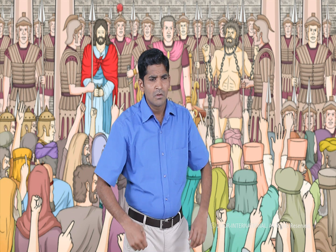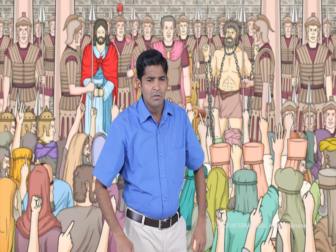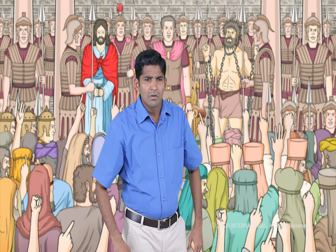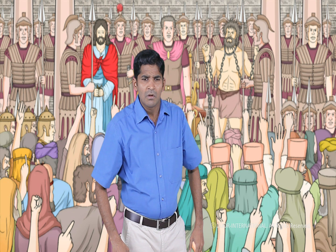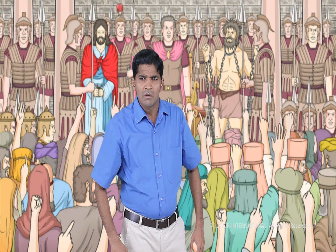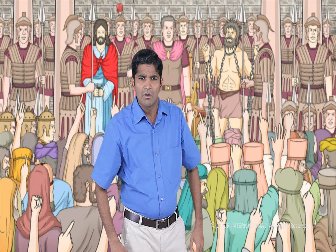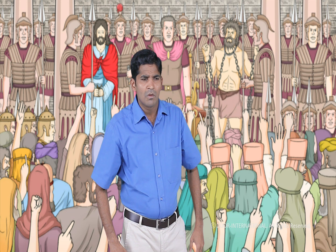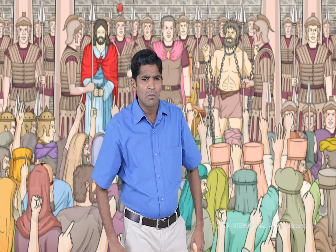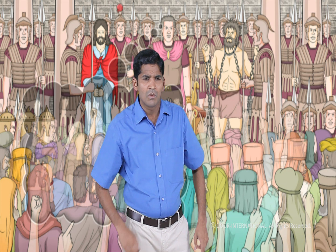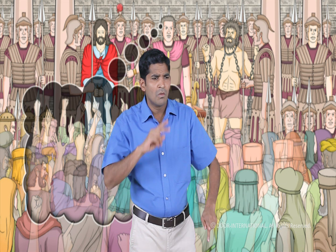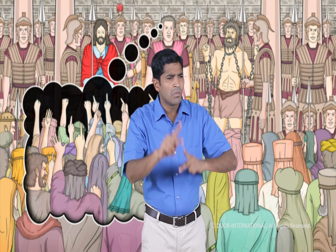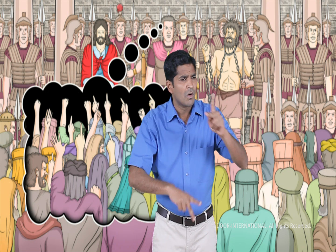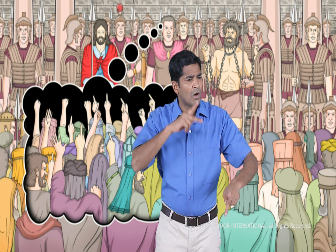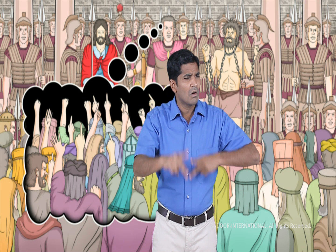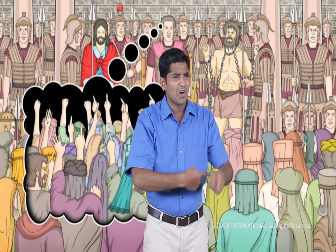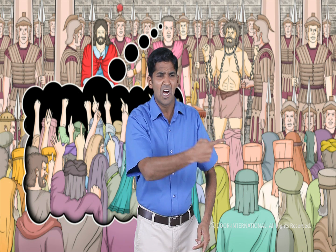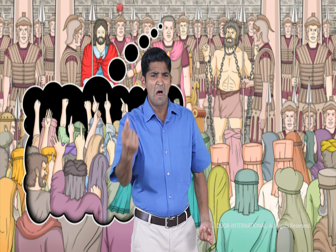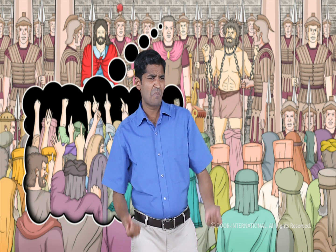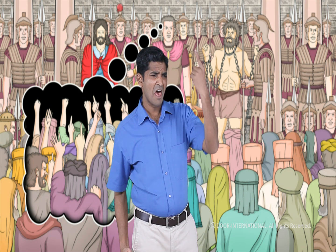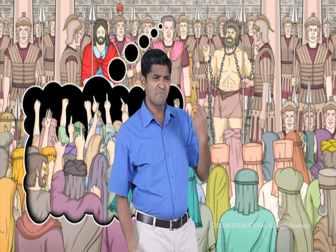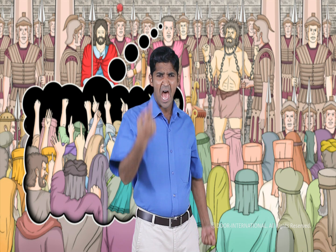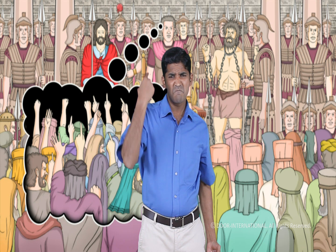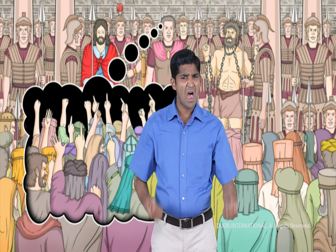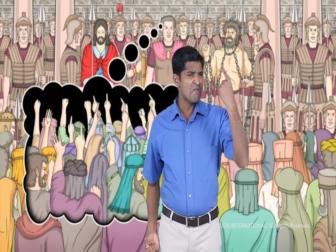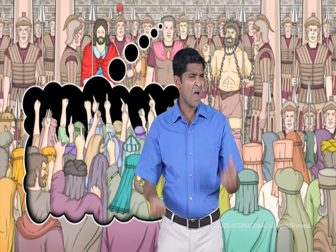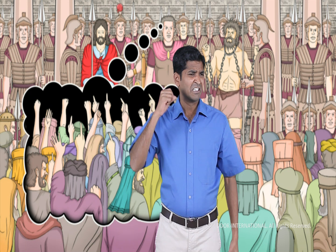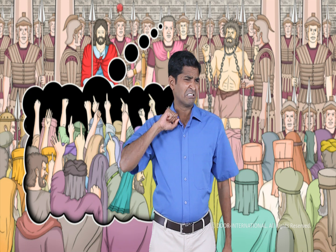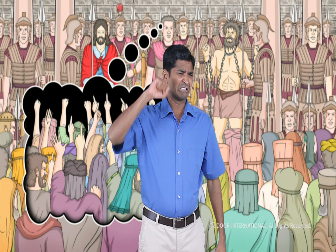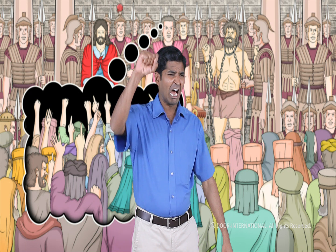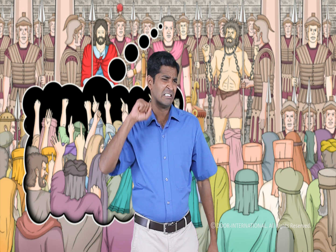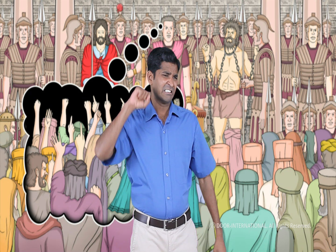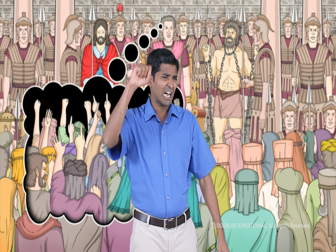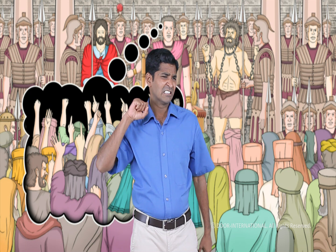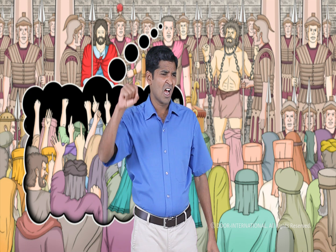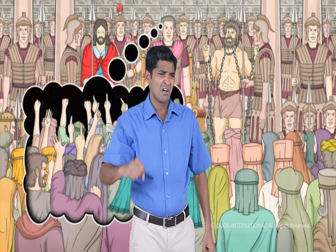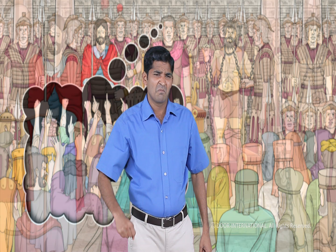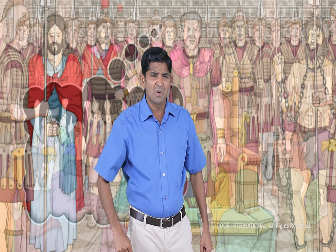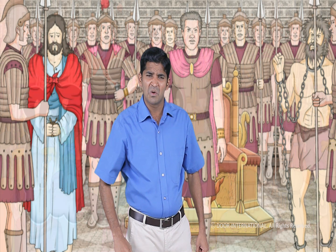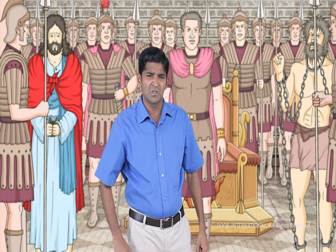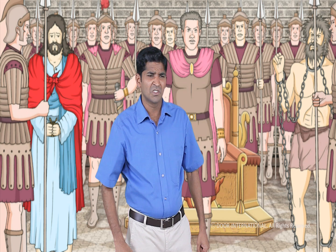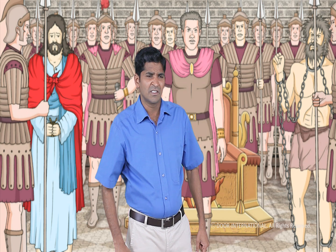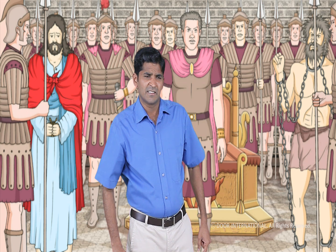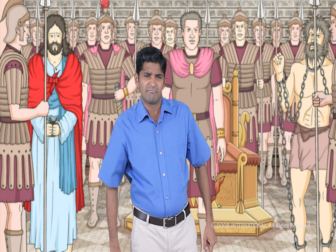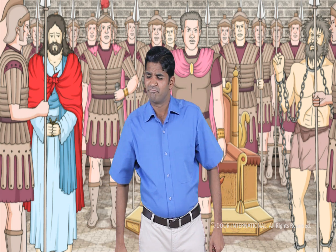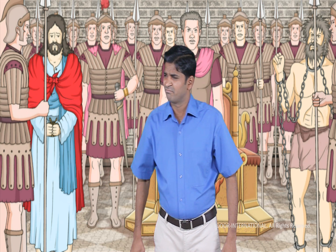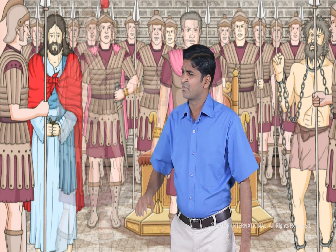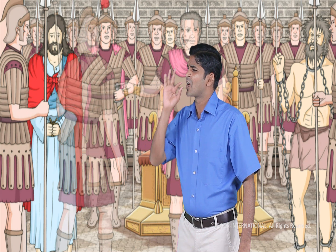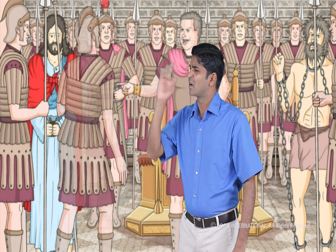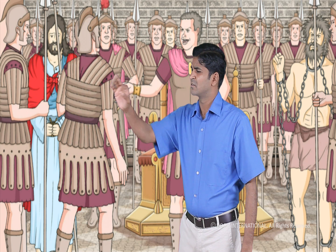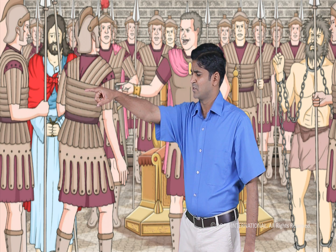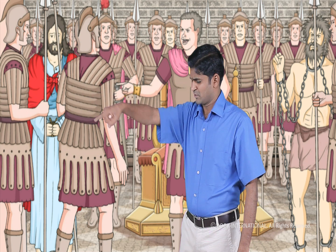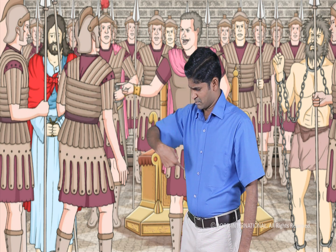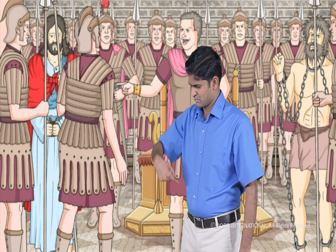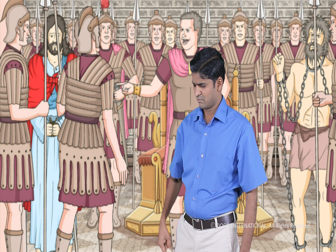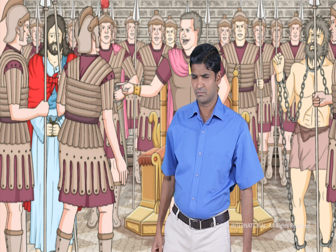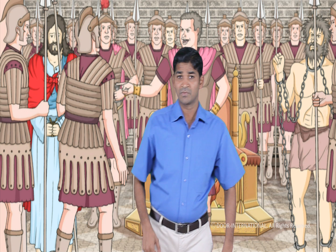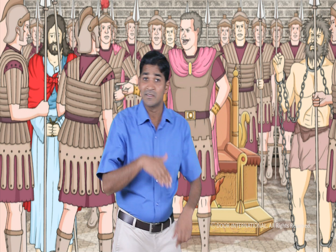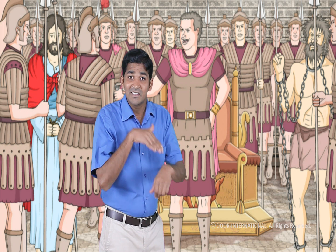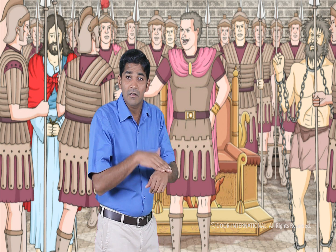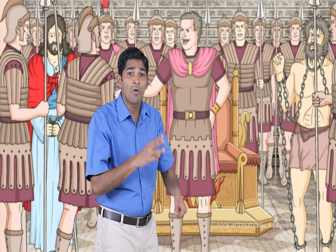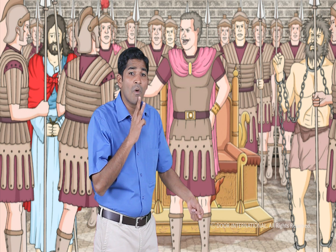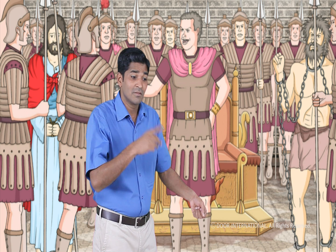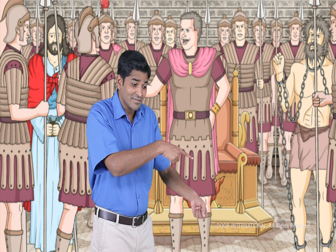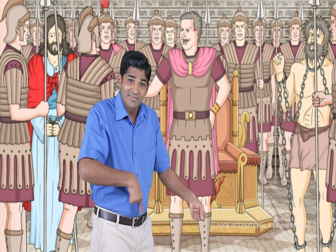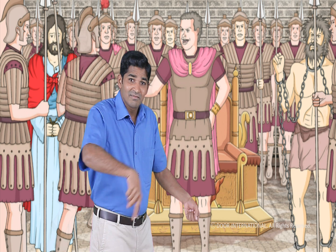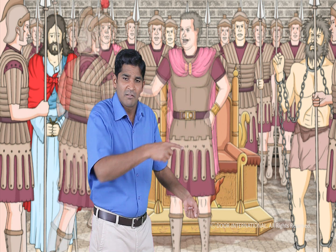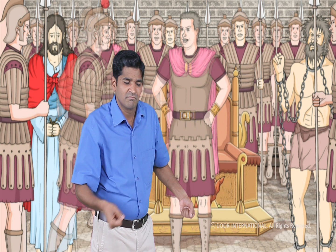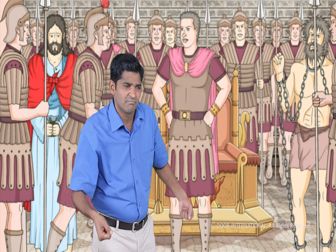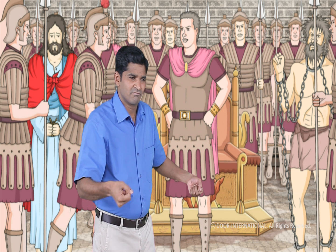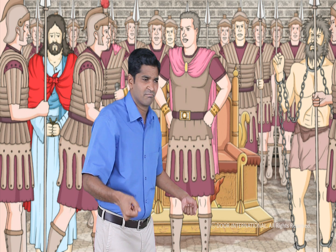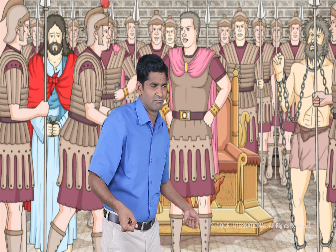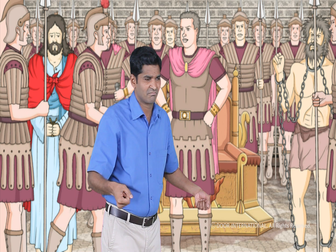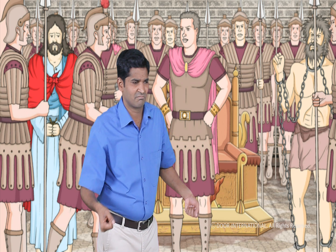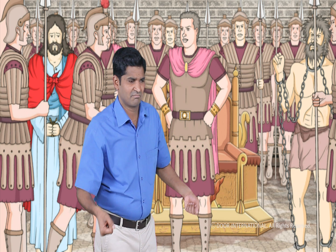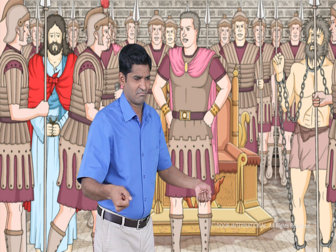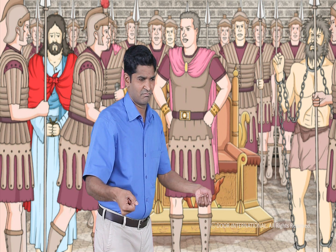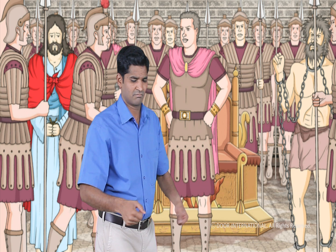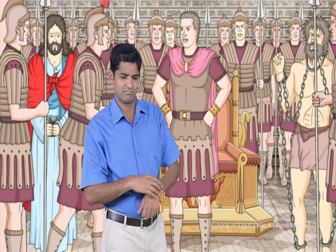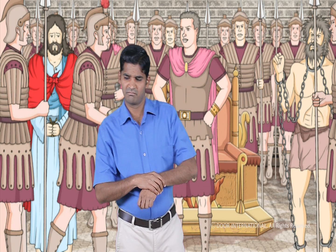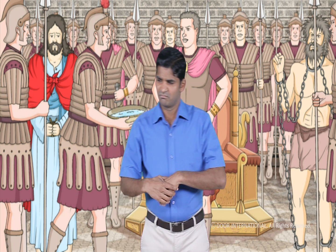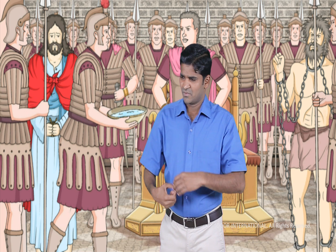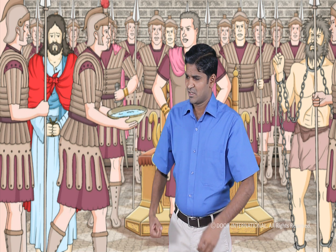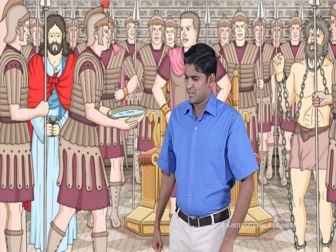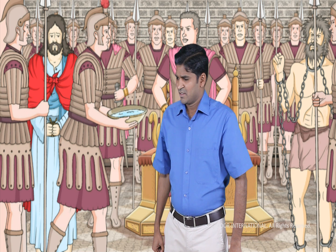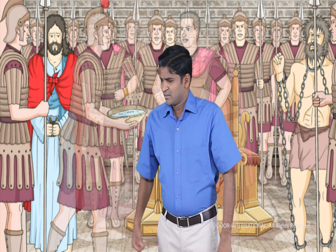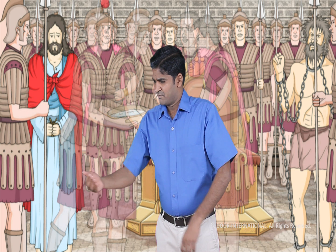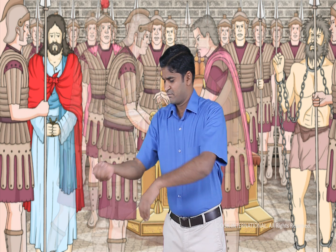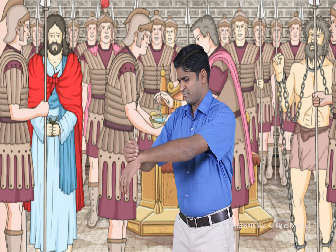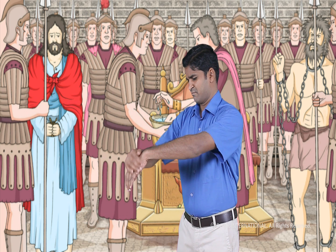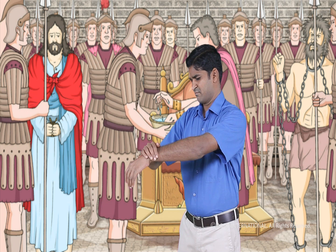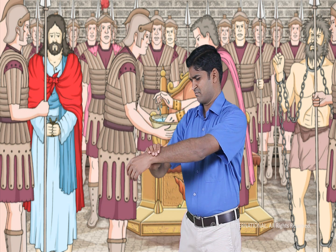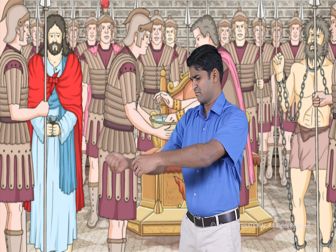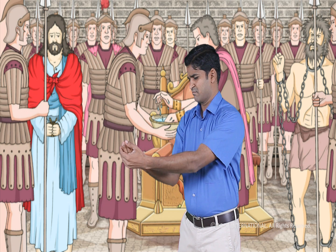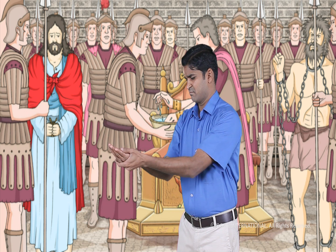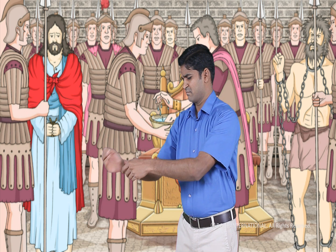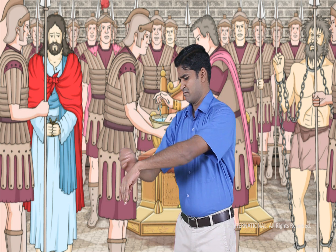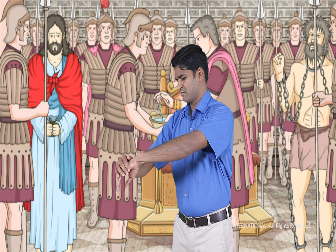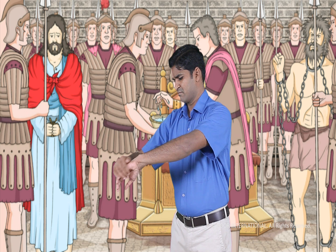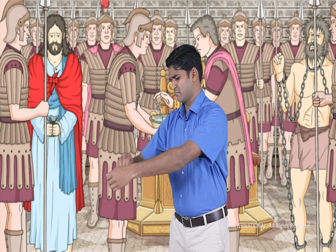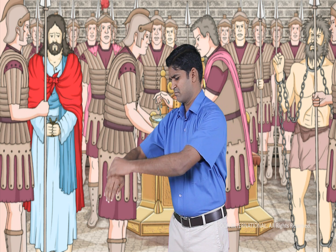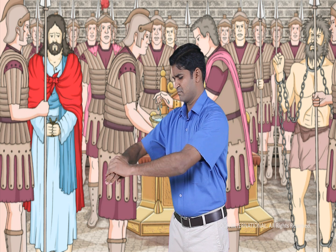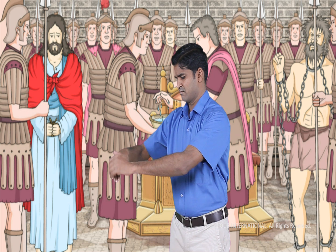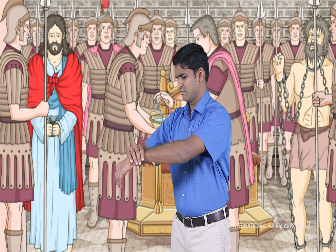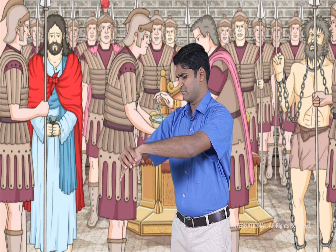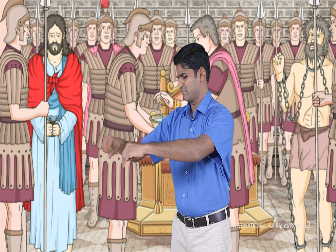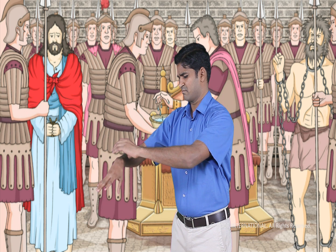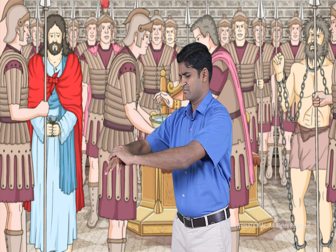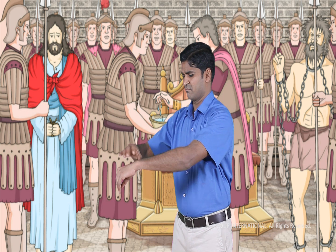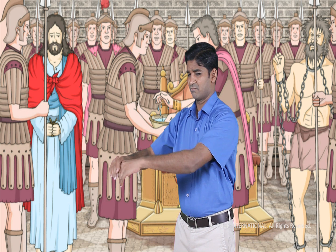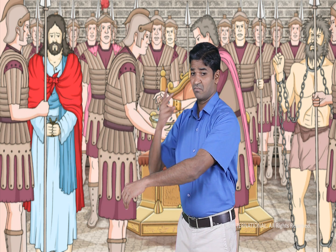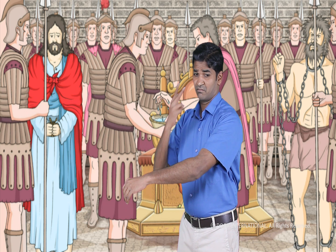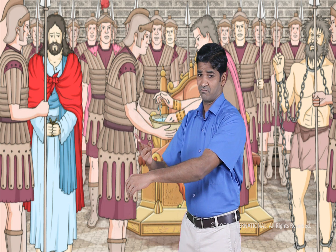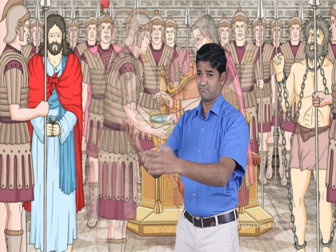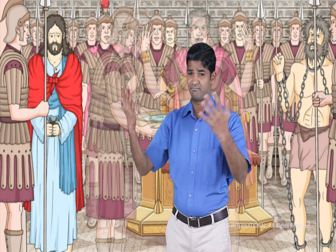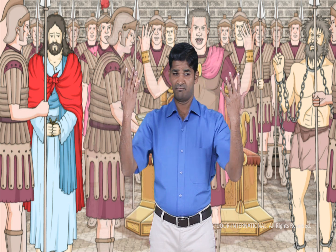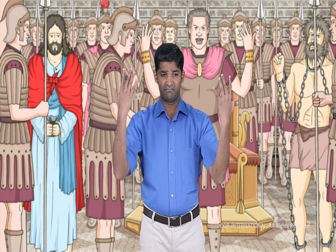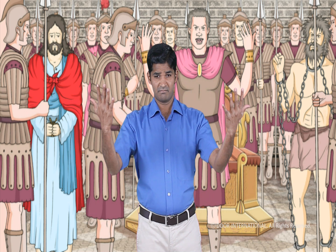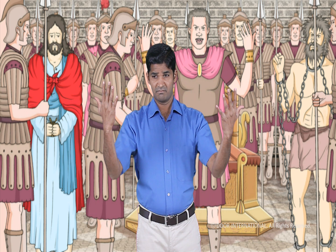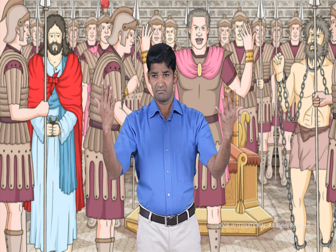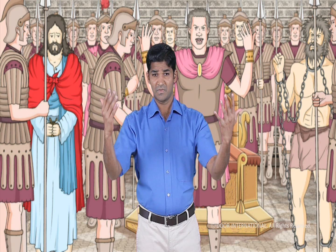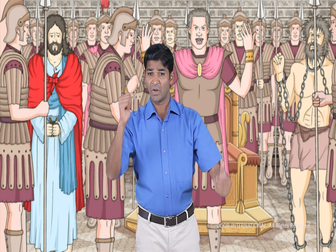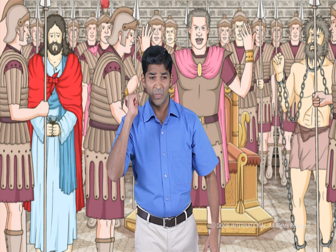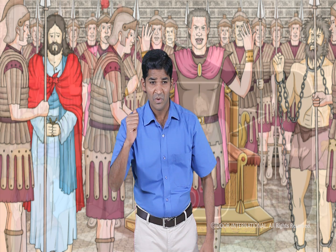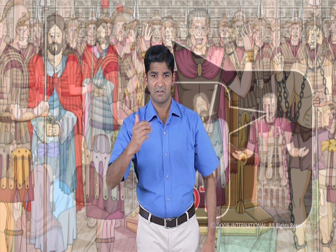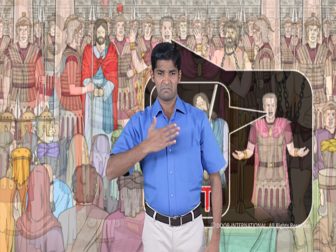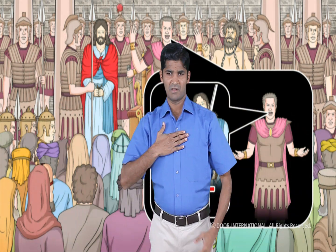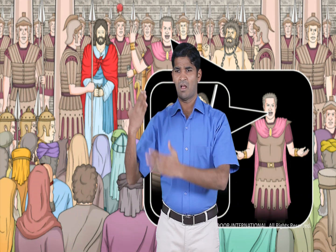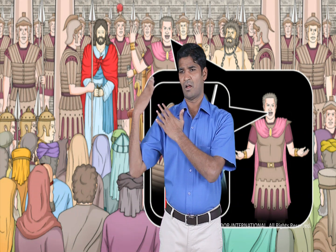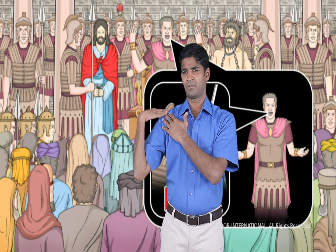When Pilate saw that he was accomplishing nothing, but that instead a riot was breaking out, he took water and washed his hands before the crowd.